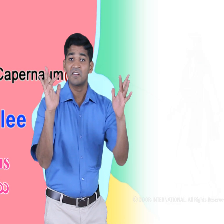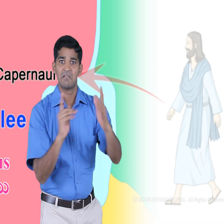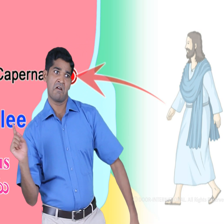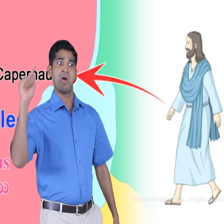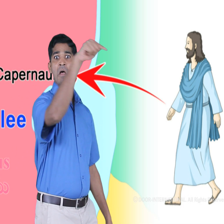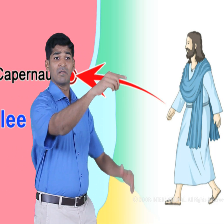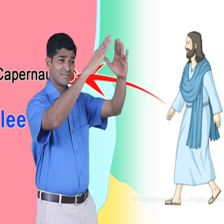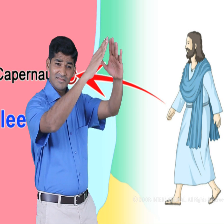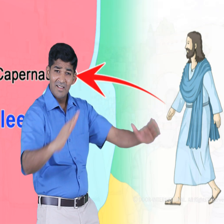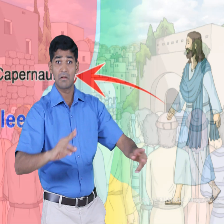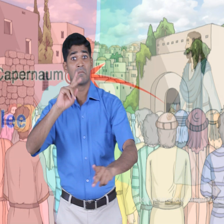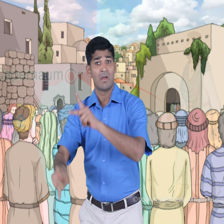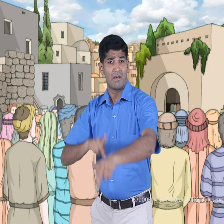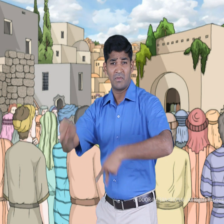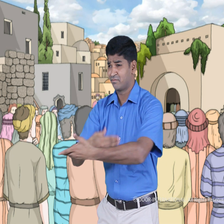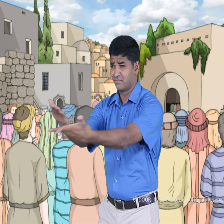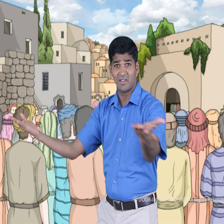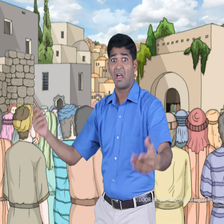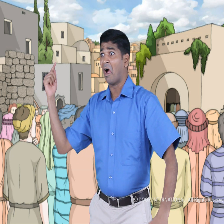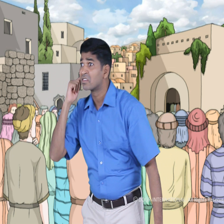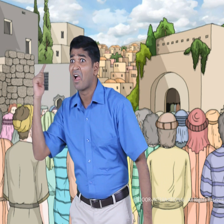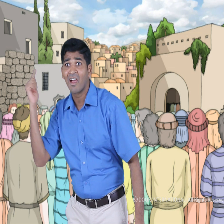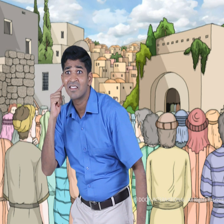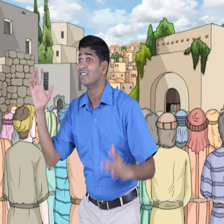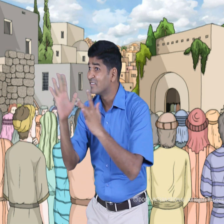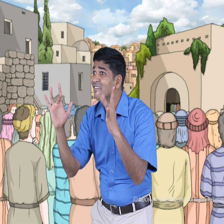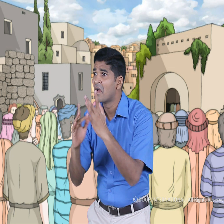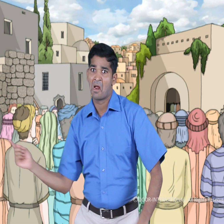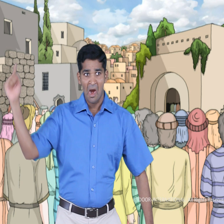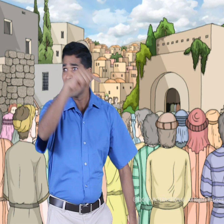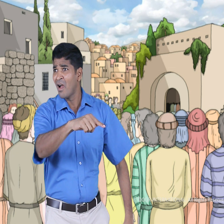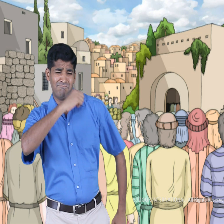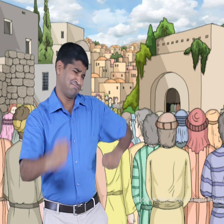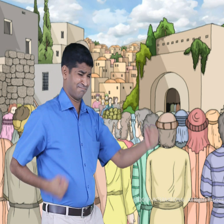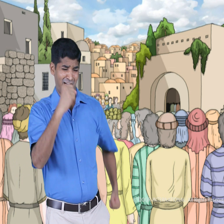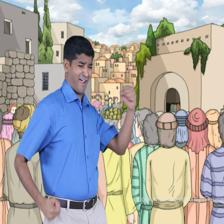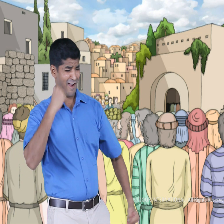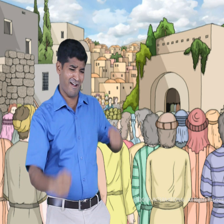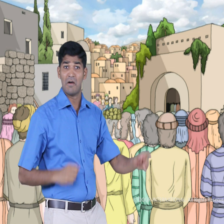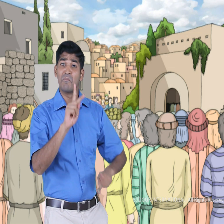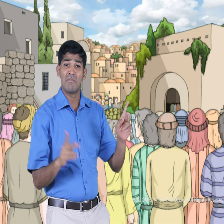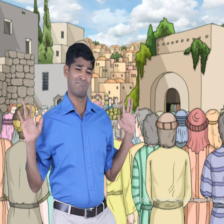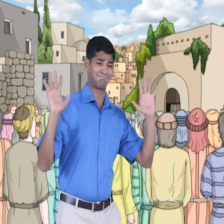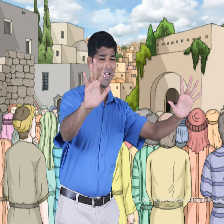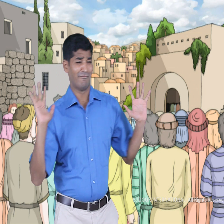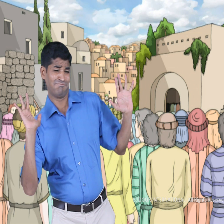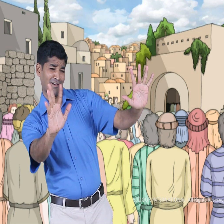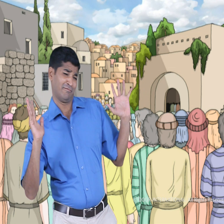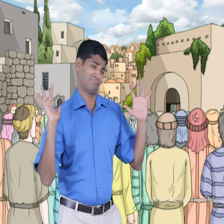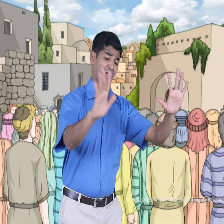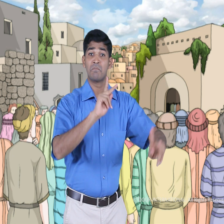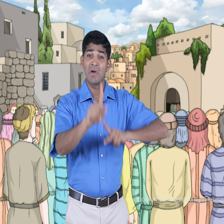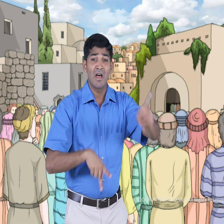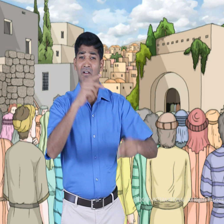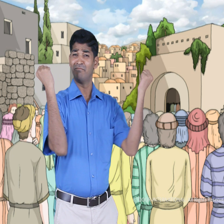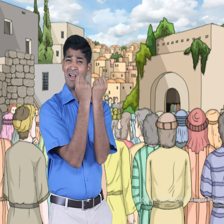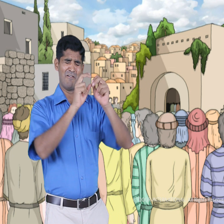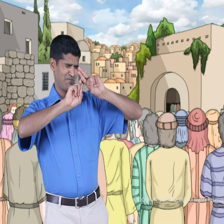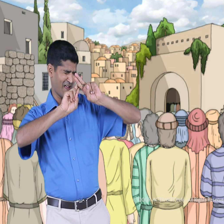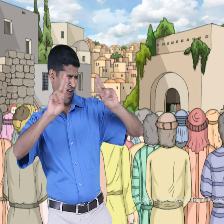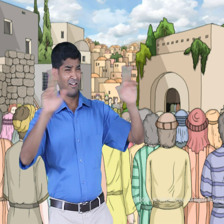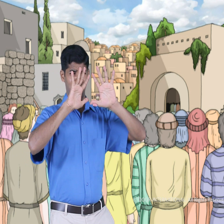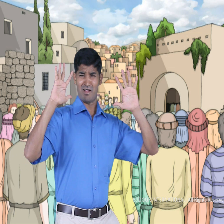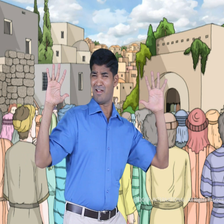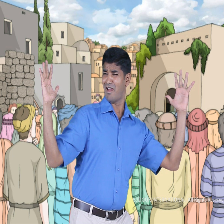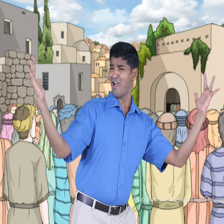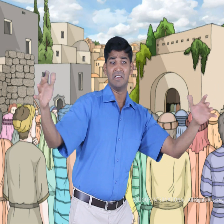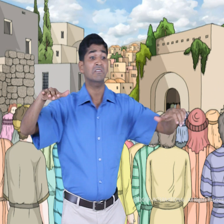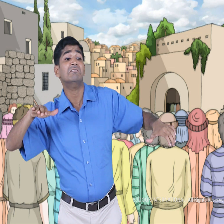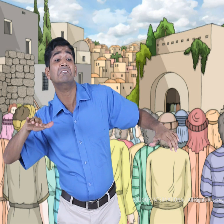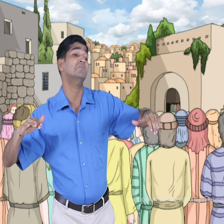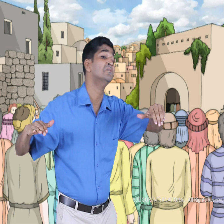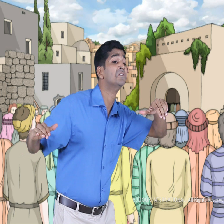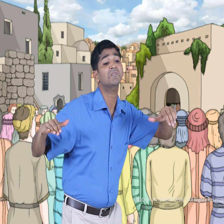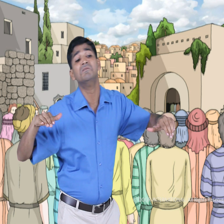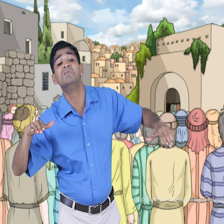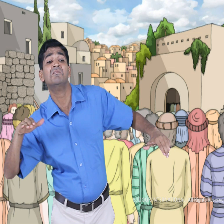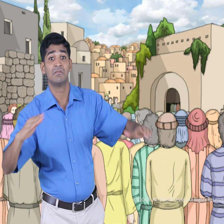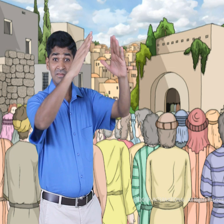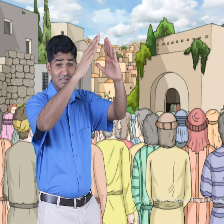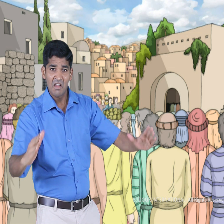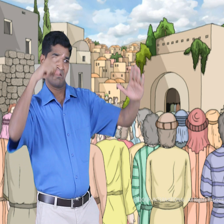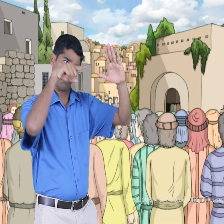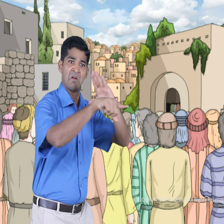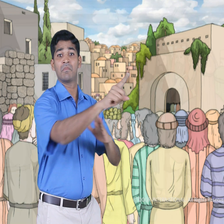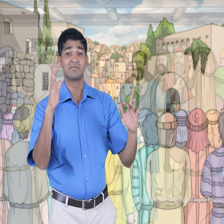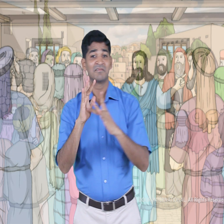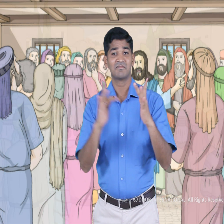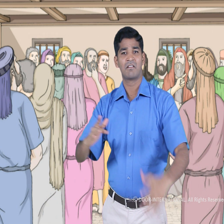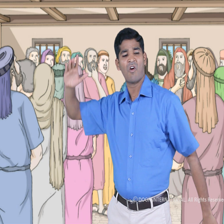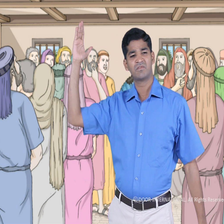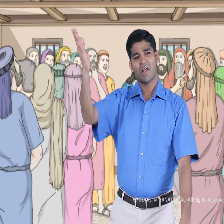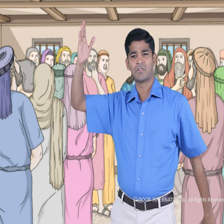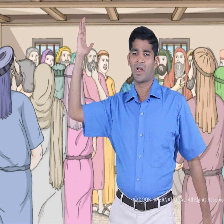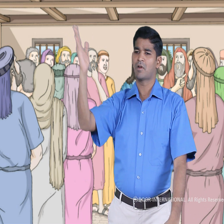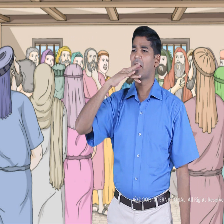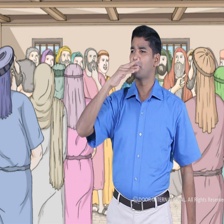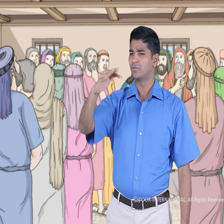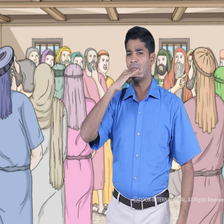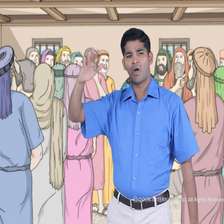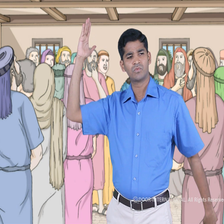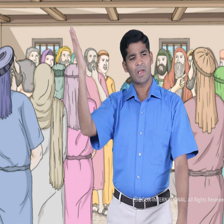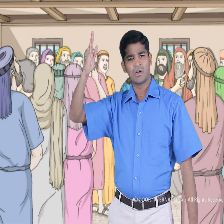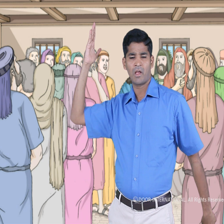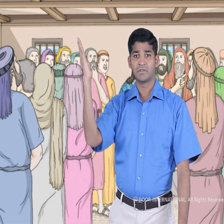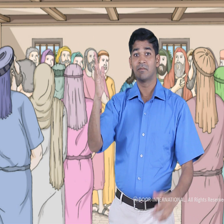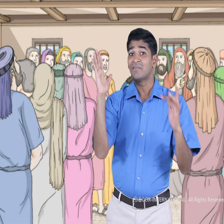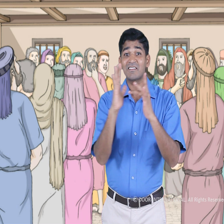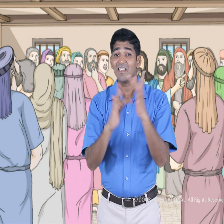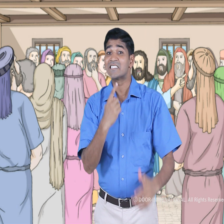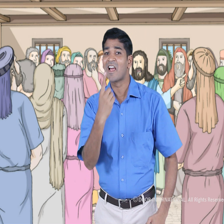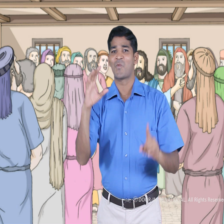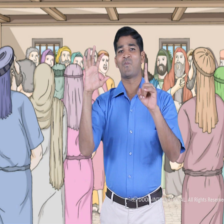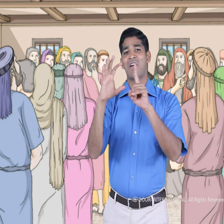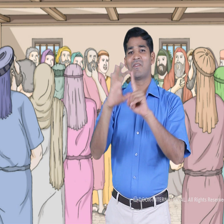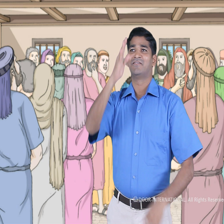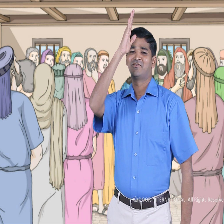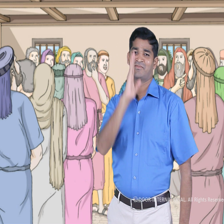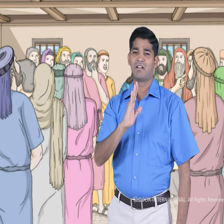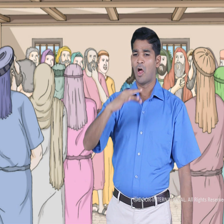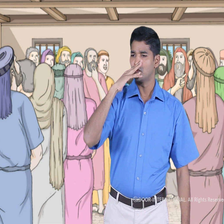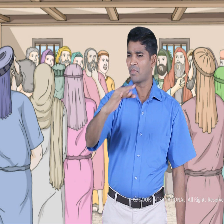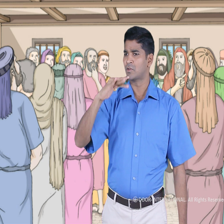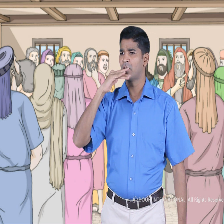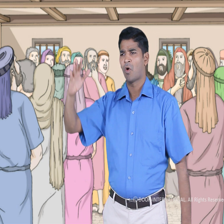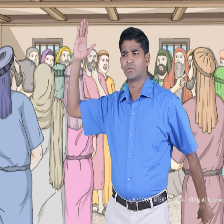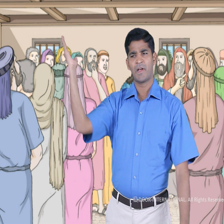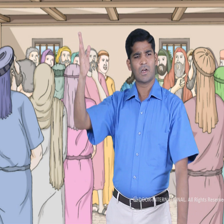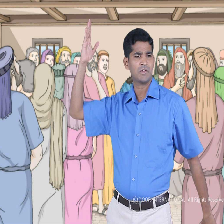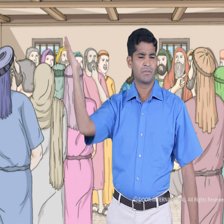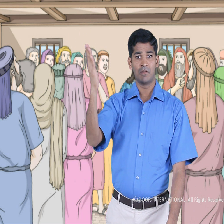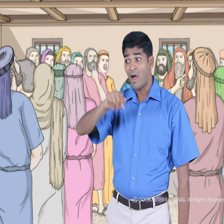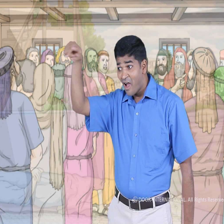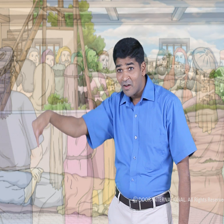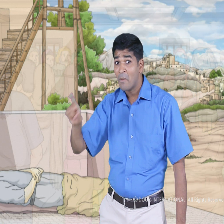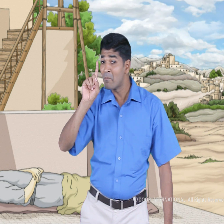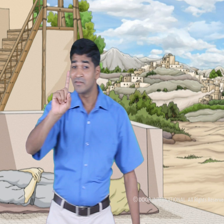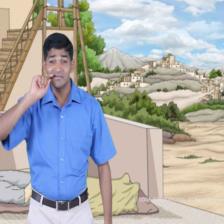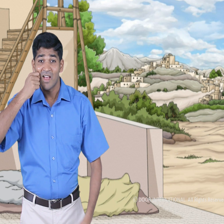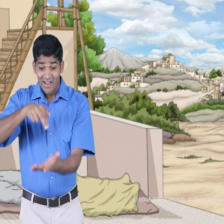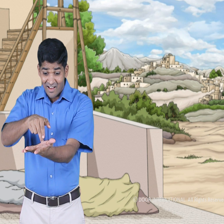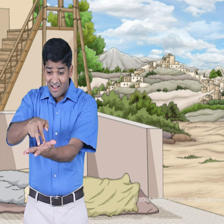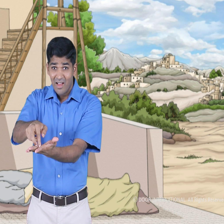And when the people heard that He was home, they gathered in such large numbers that there was no more room, not even outside the door, as Jesus spoke the word to them.